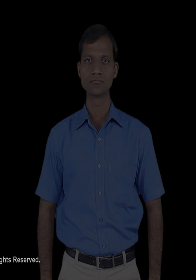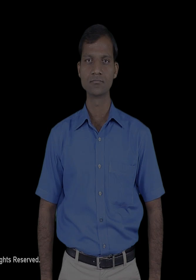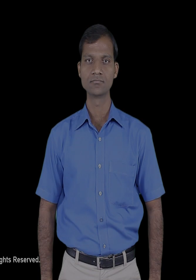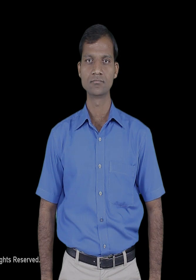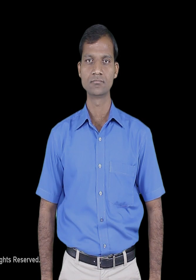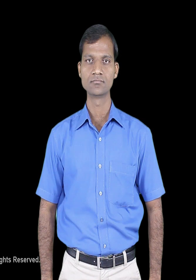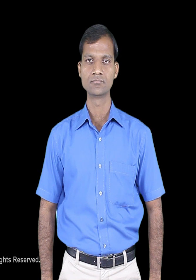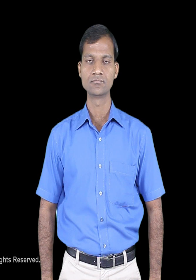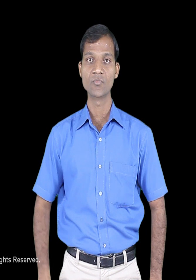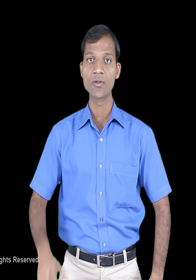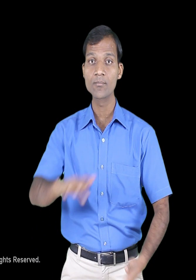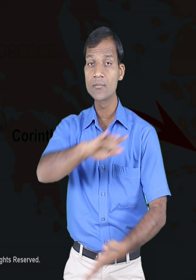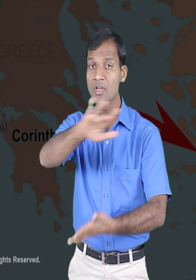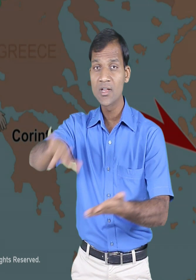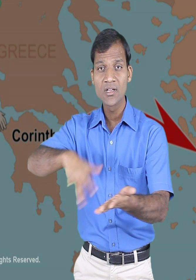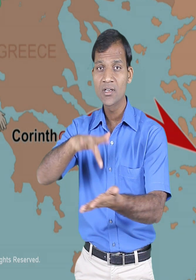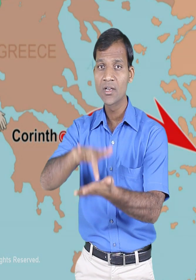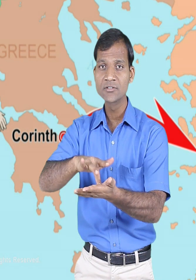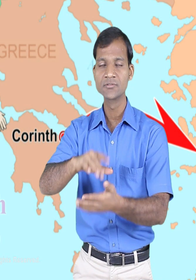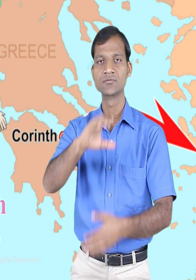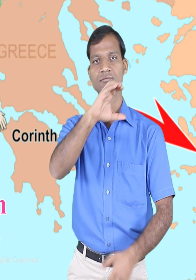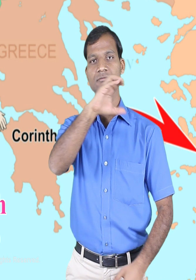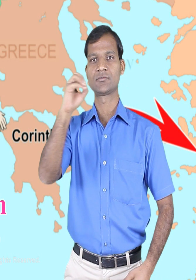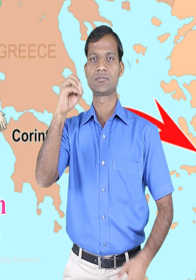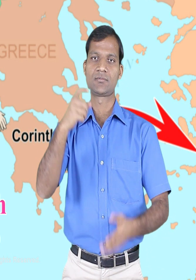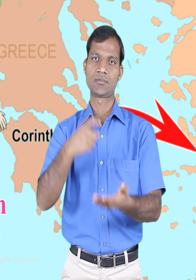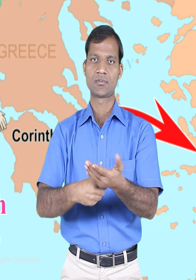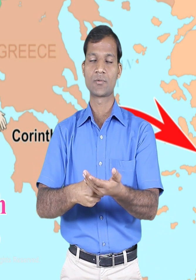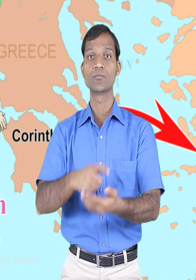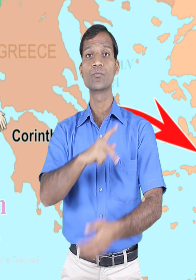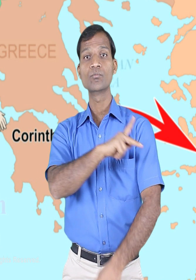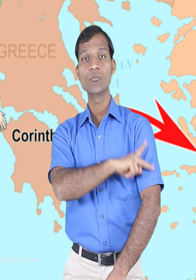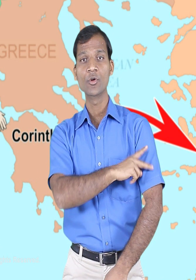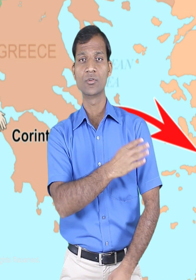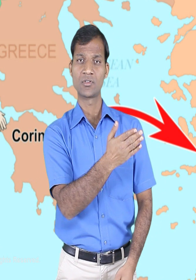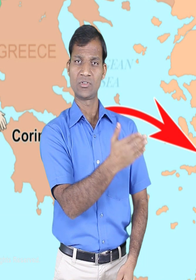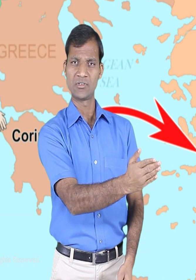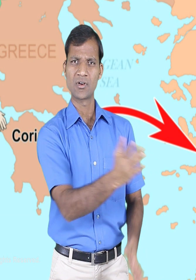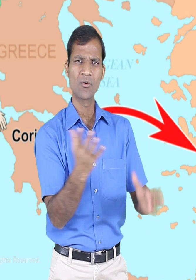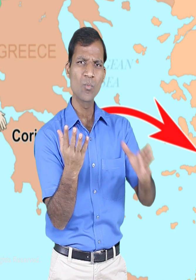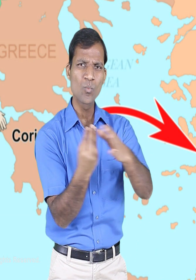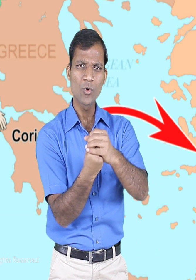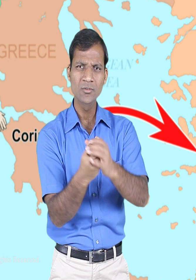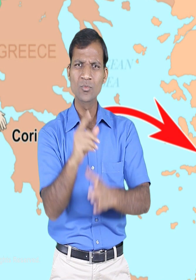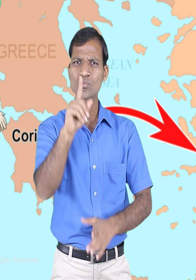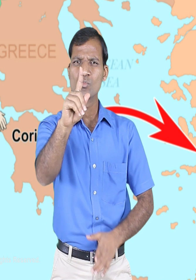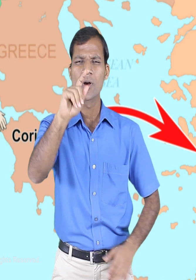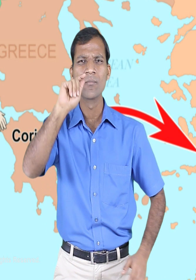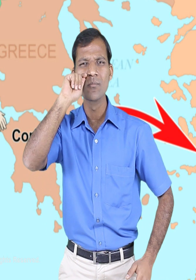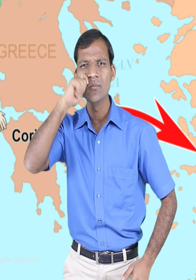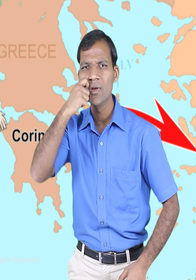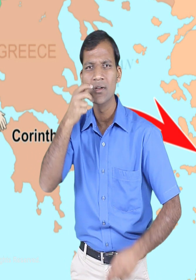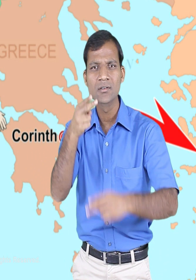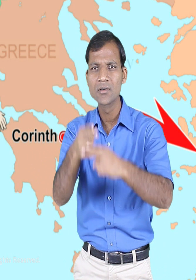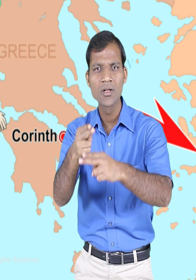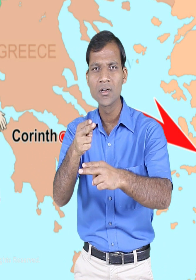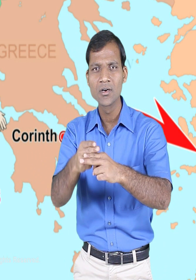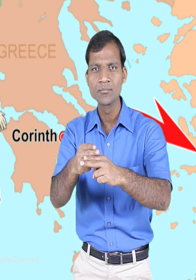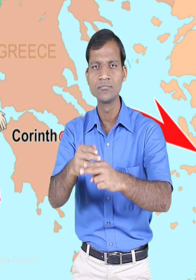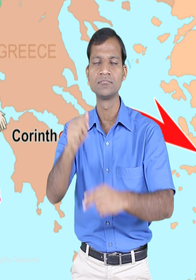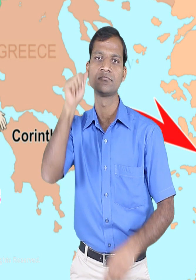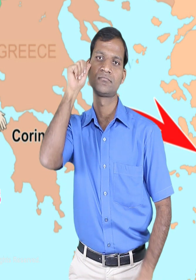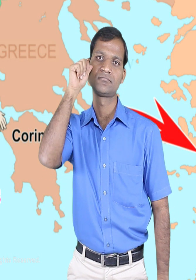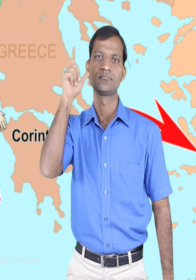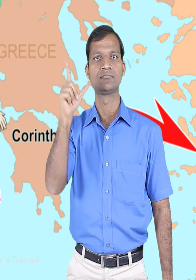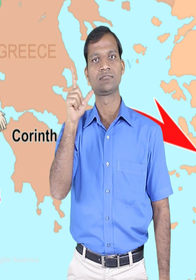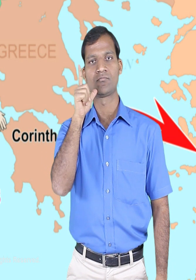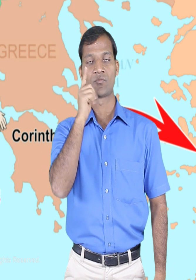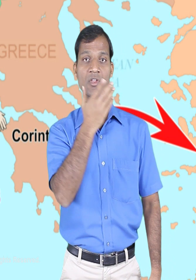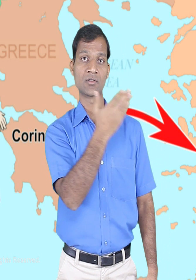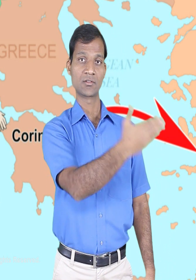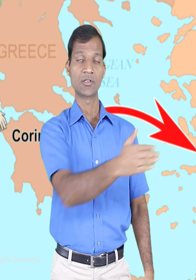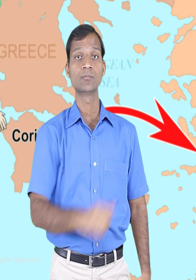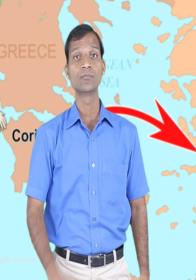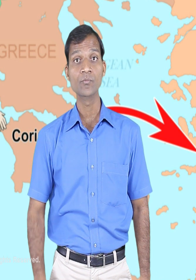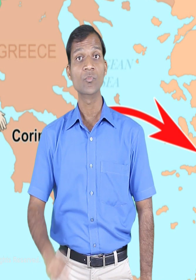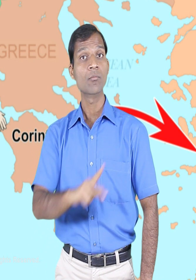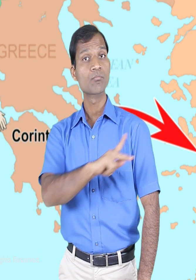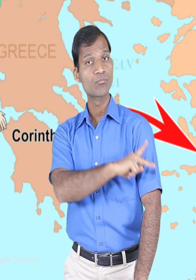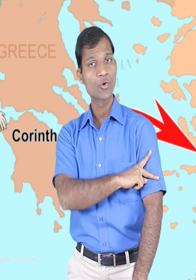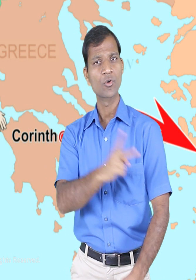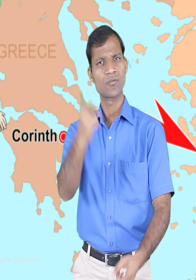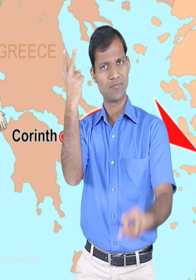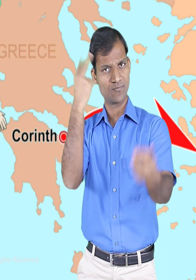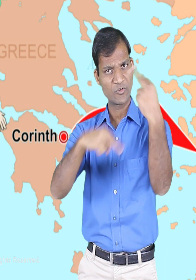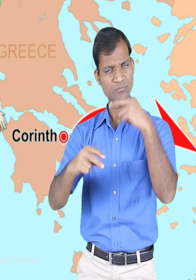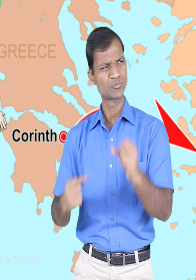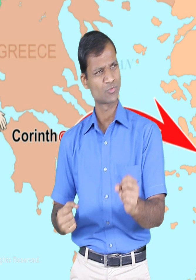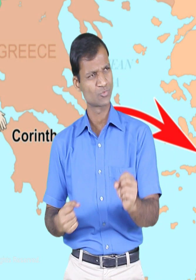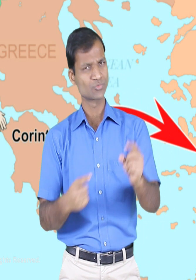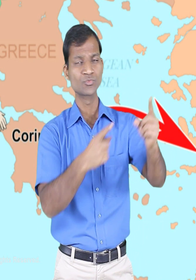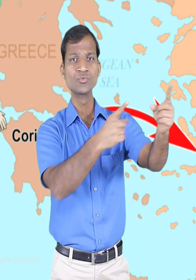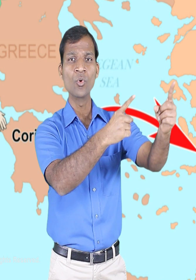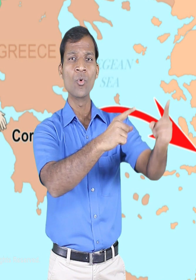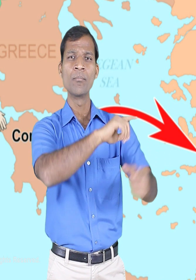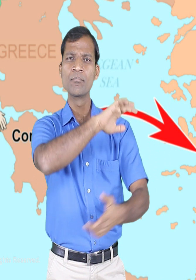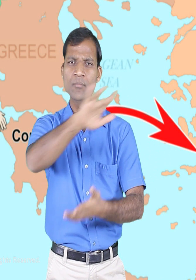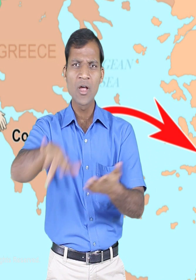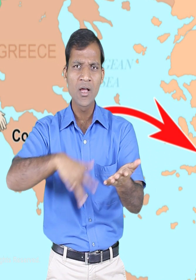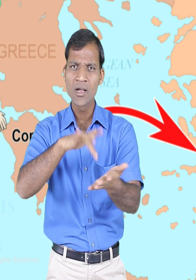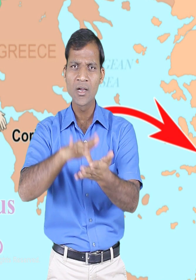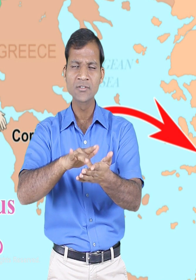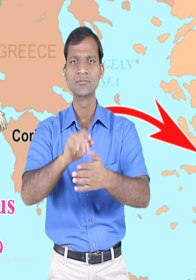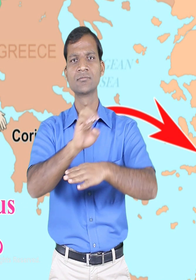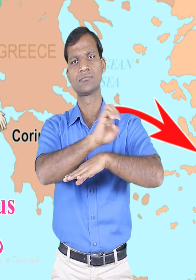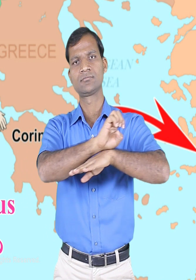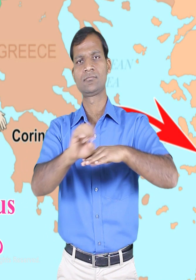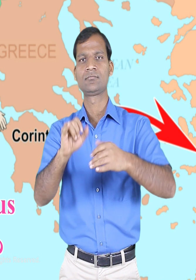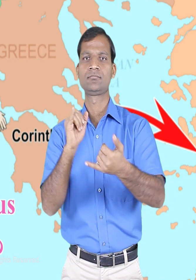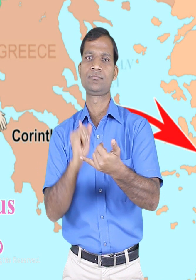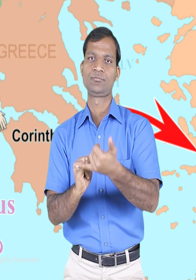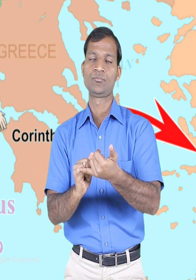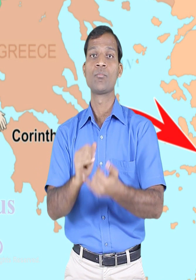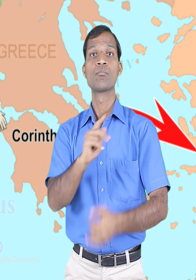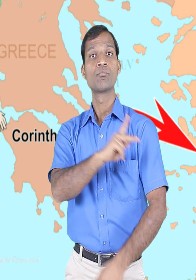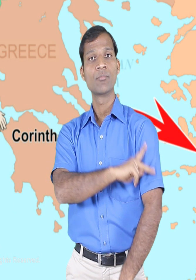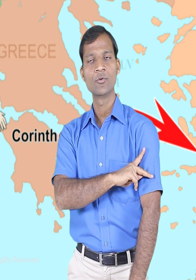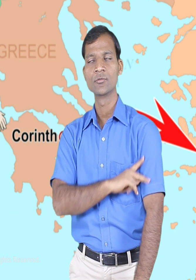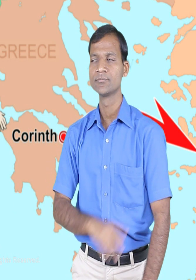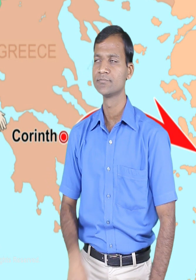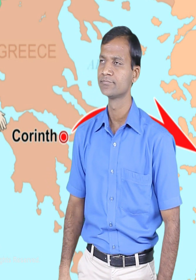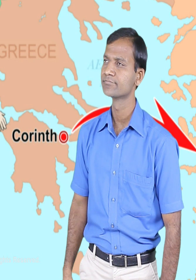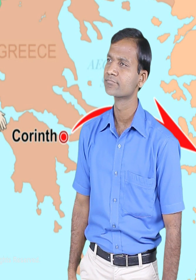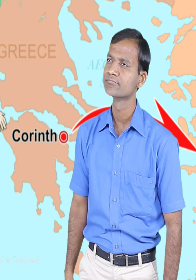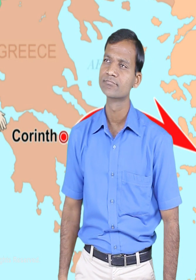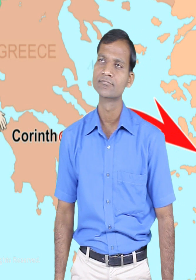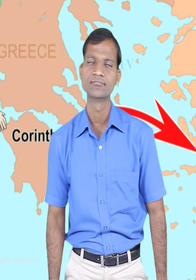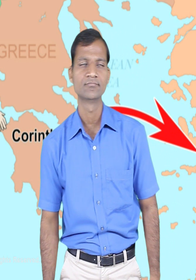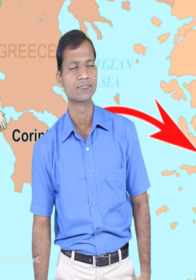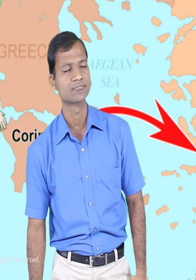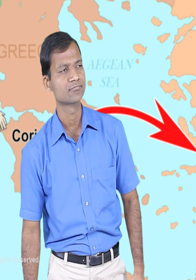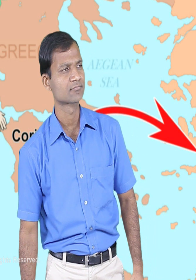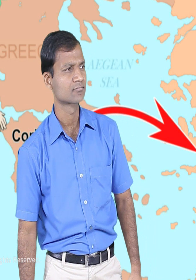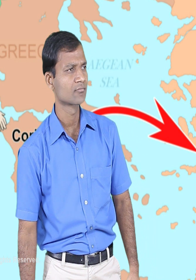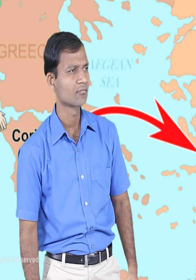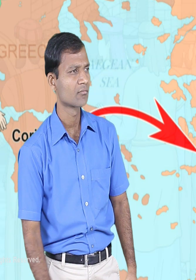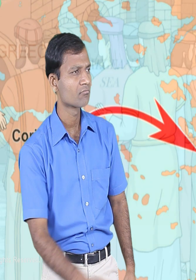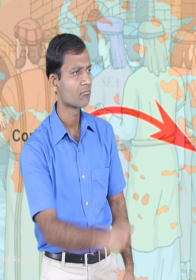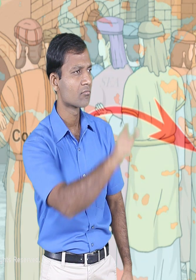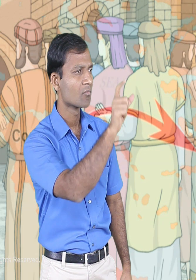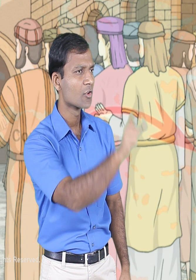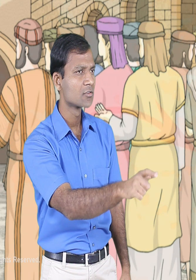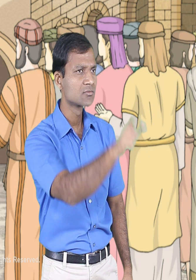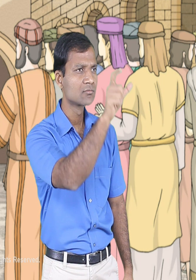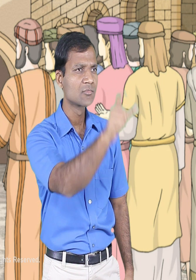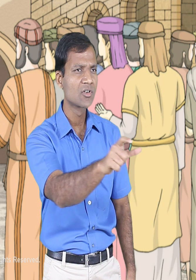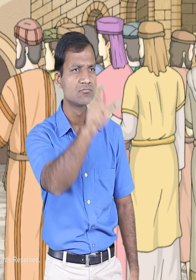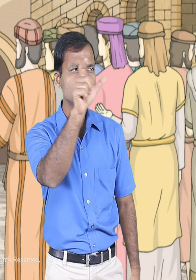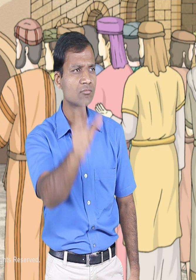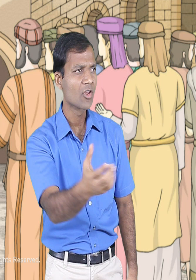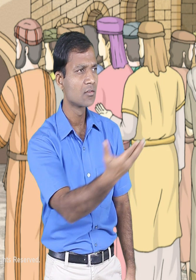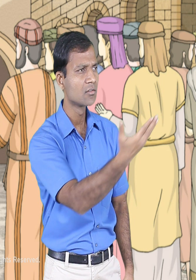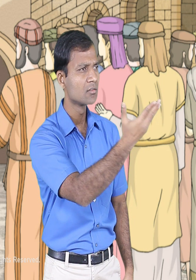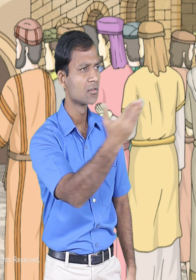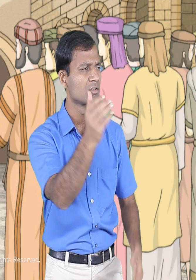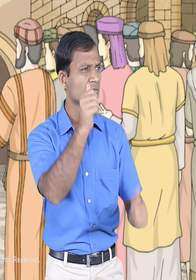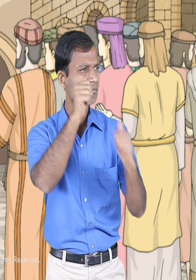While Apollos was at Corinth, Paul passed through the interior and came to Ephesus.